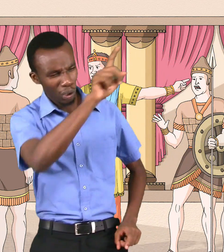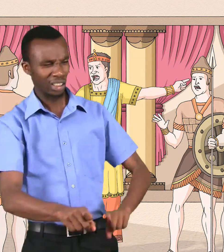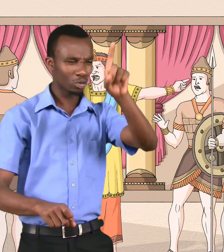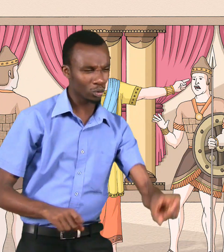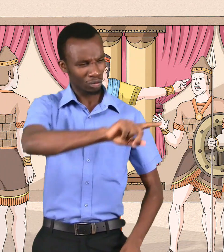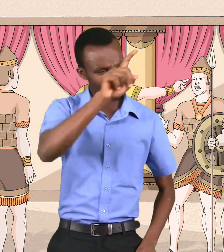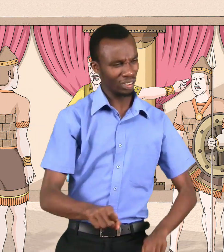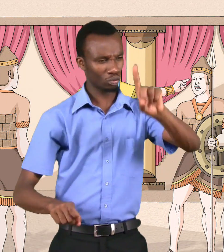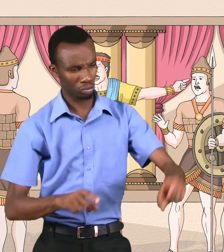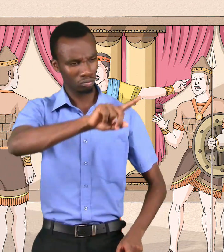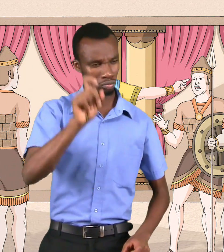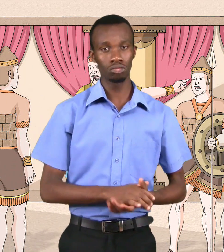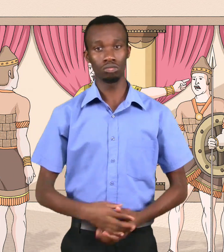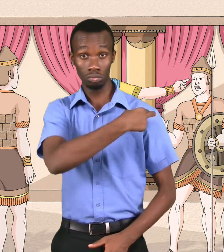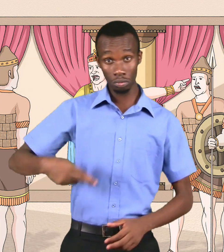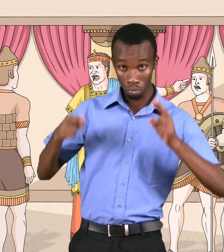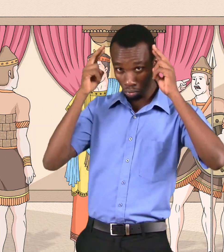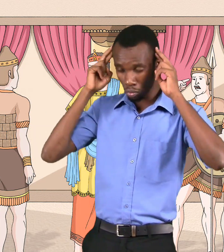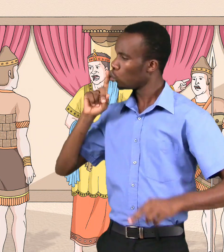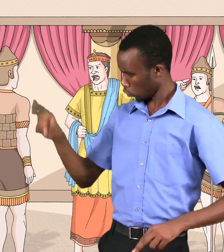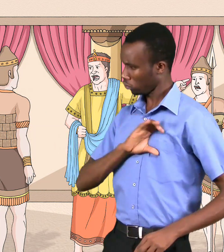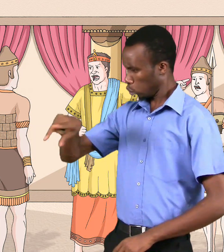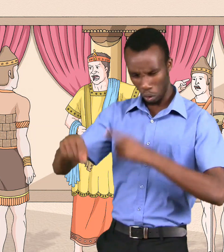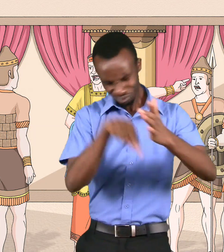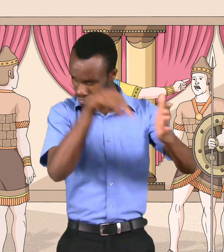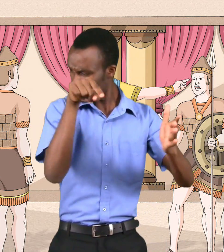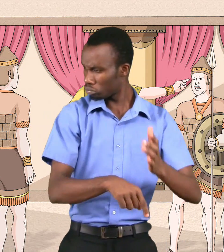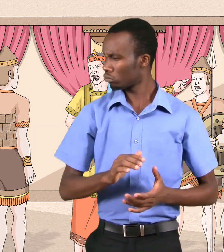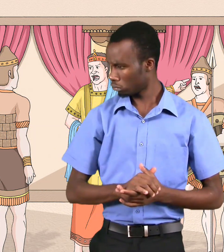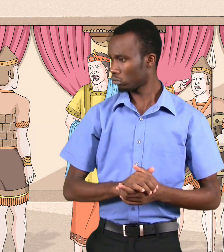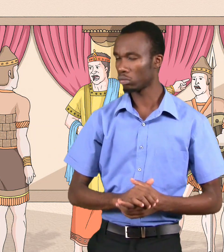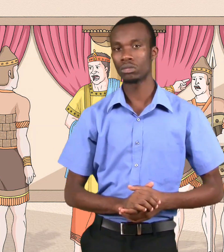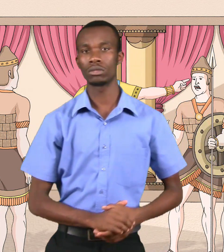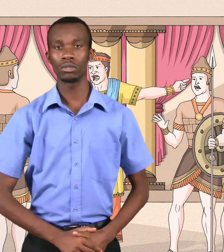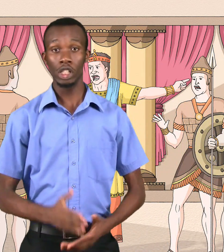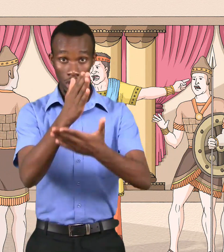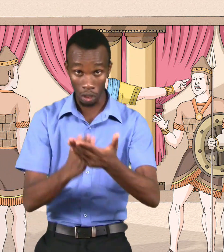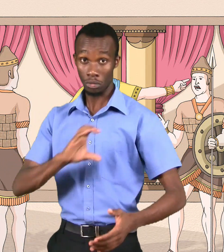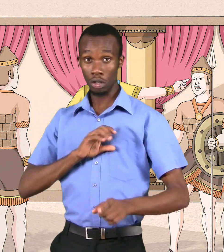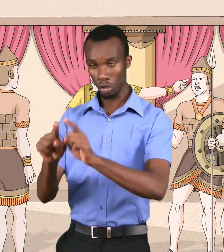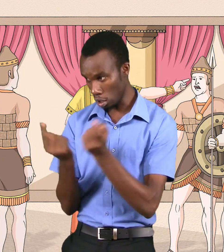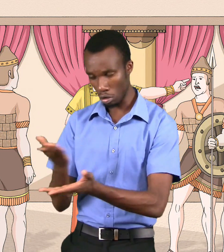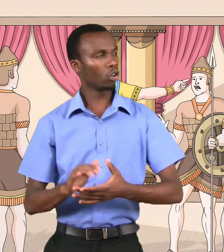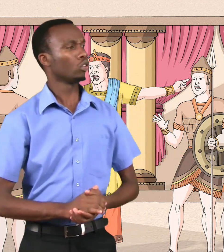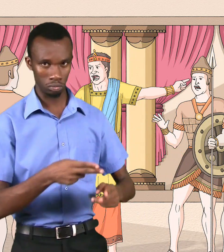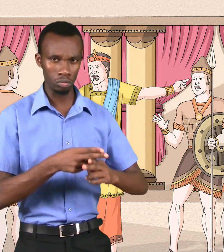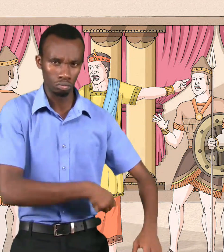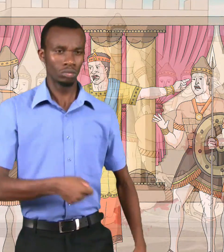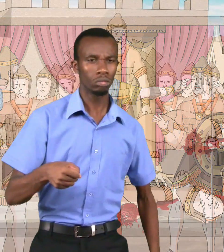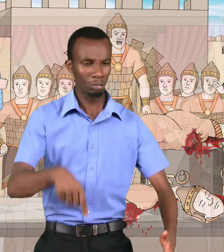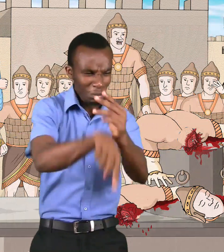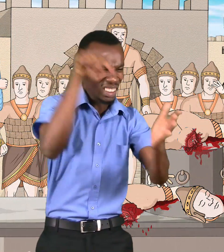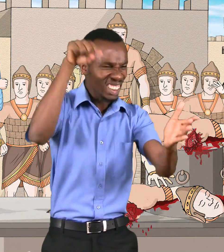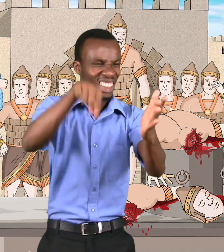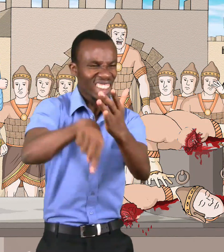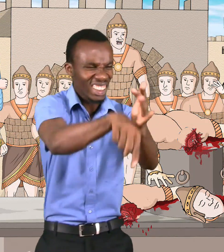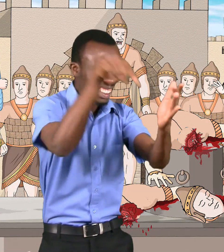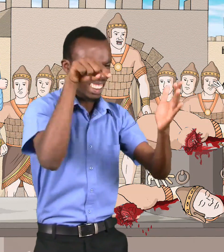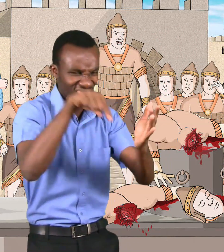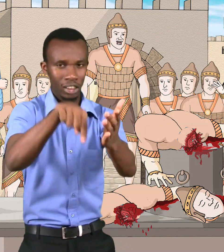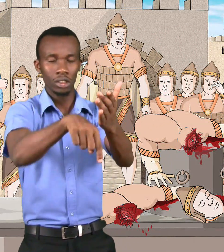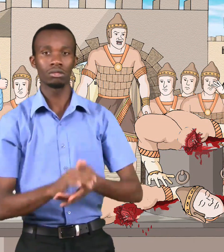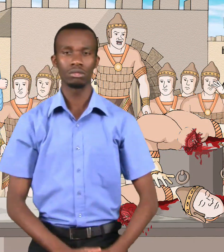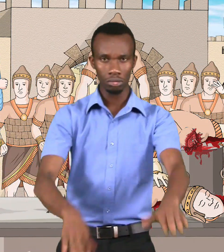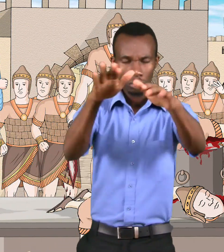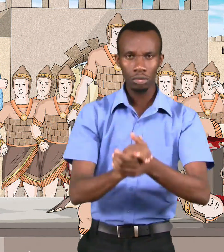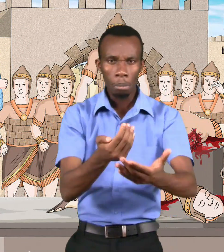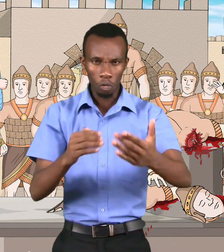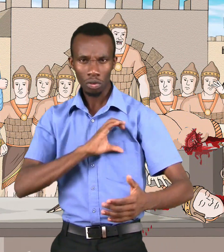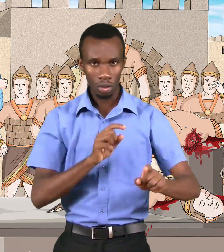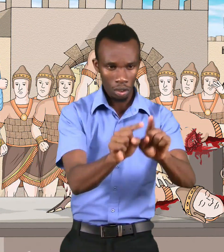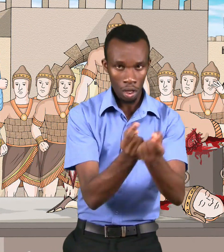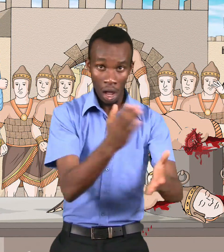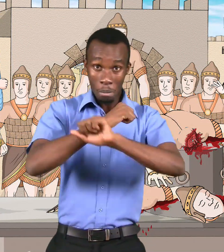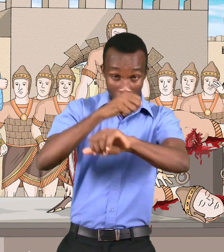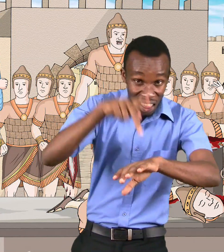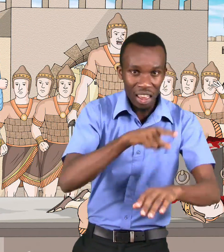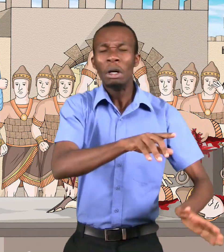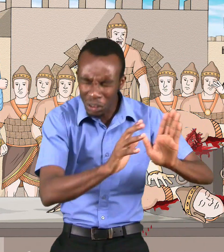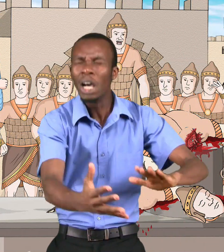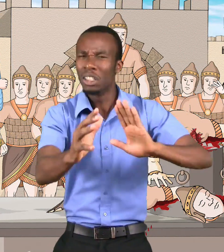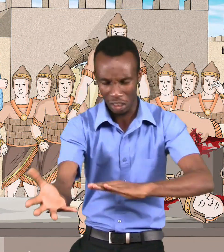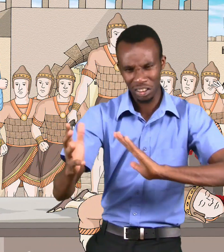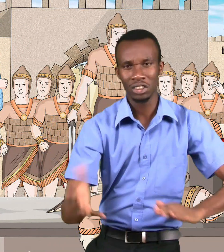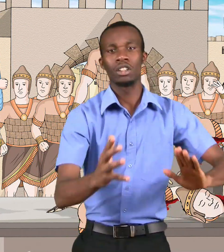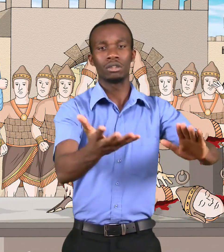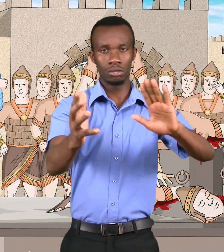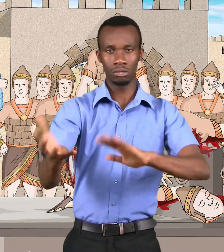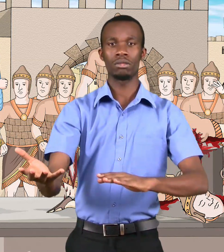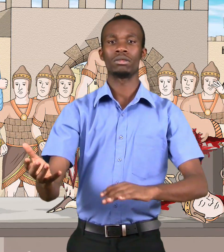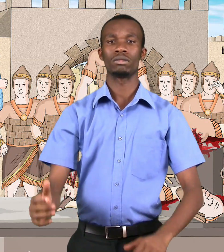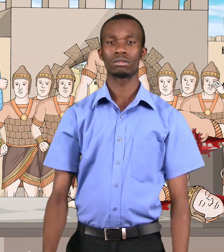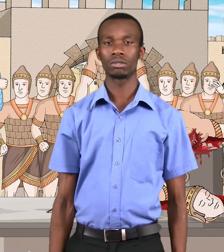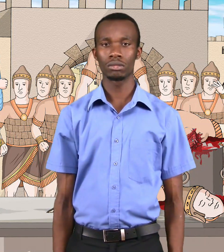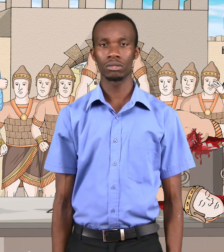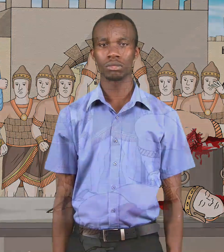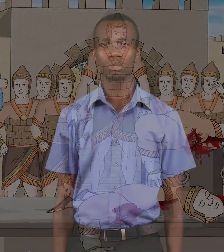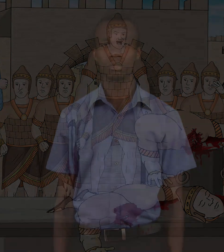Then he went down from Judea to Caesarea and spent some time there.